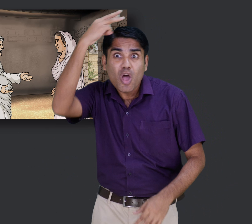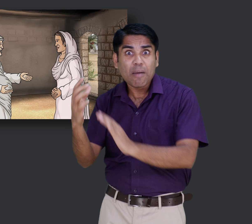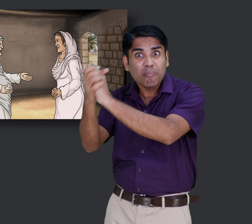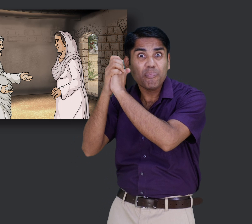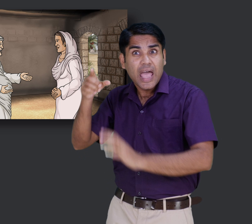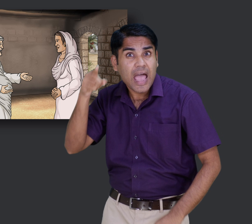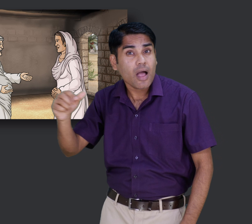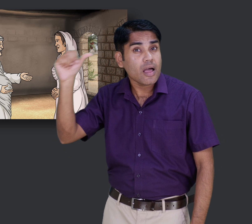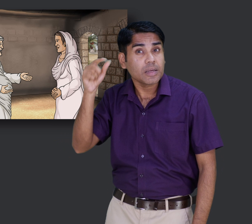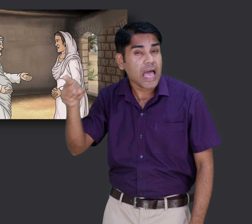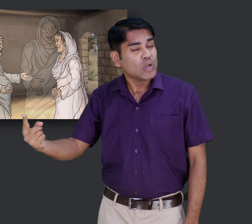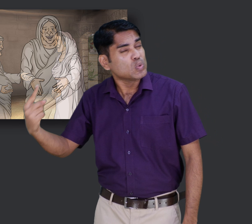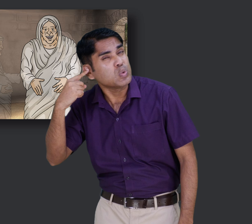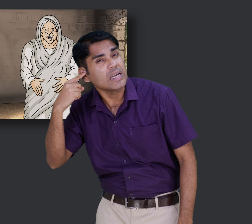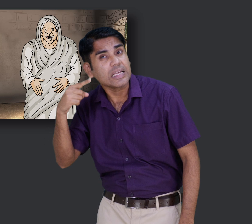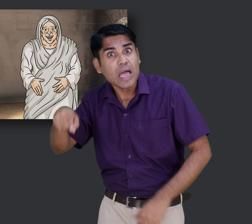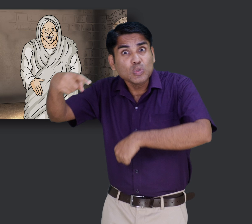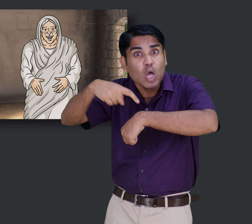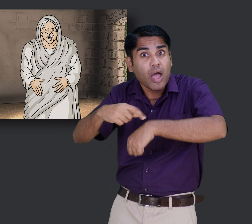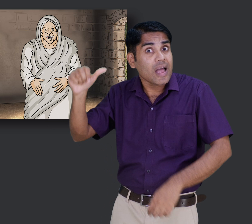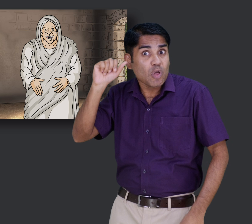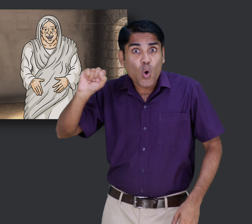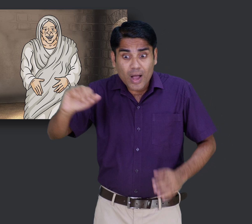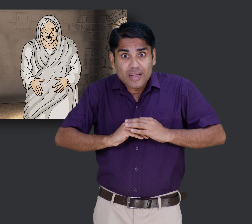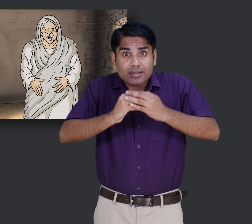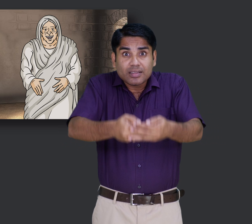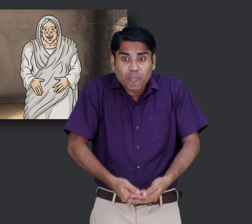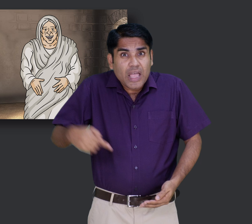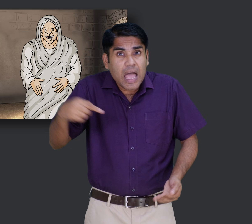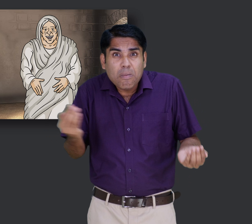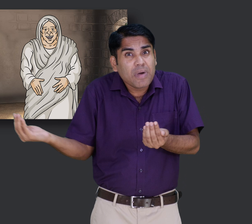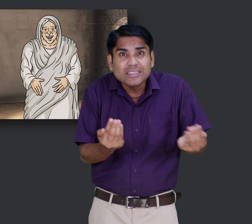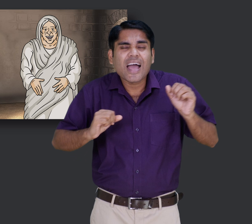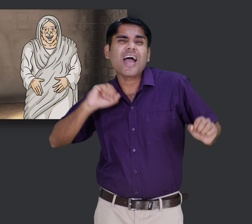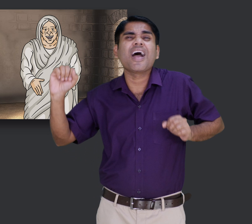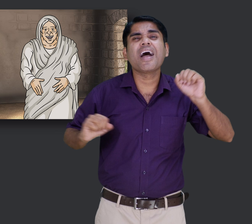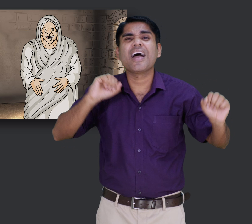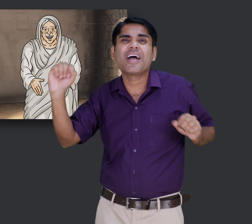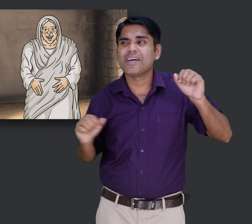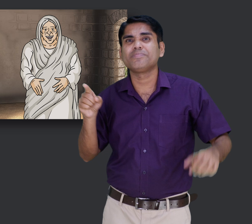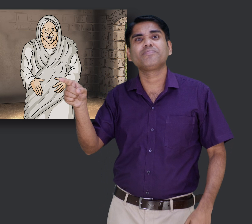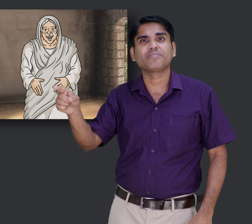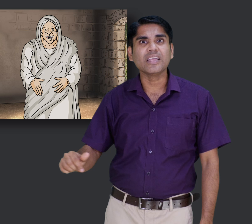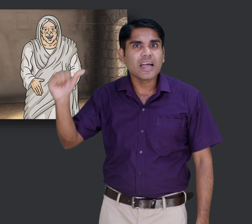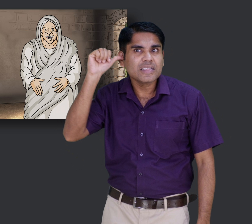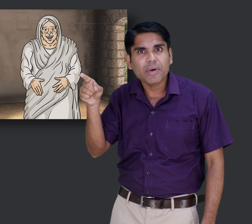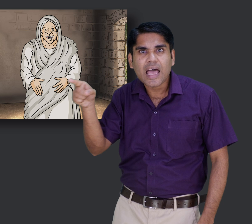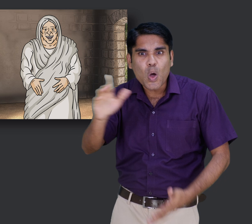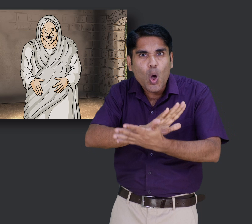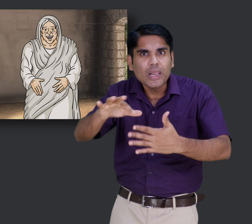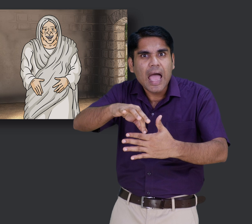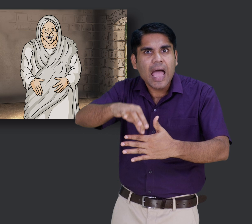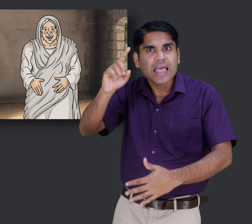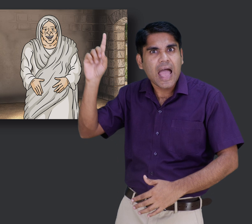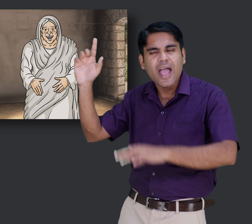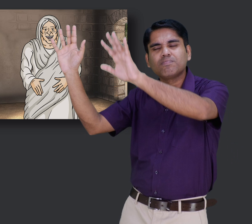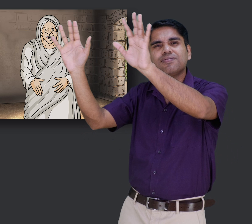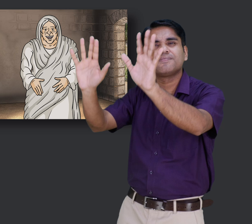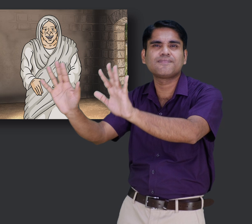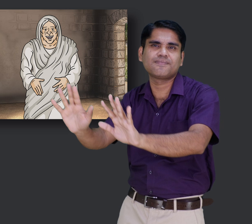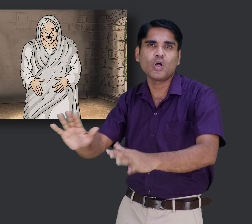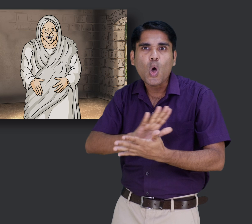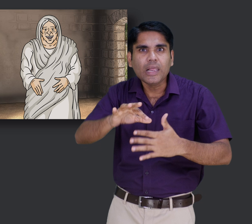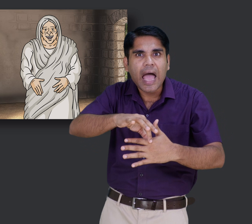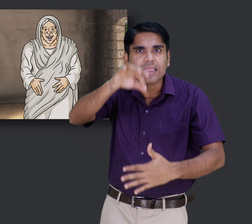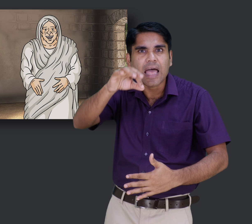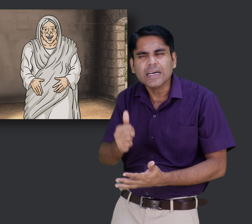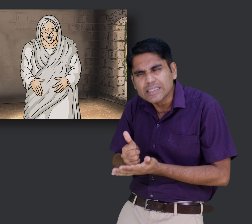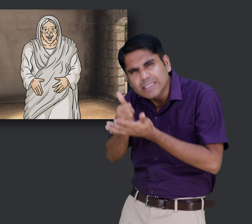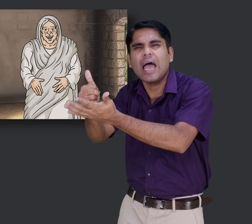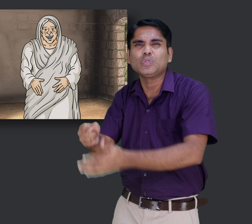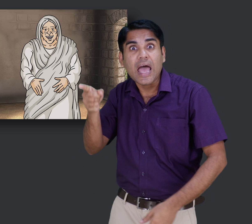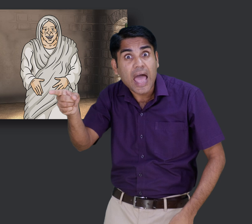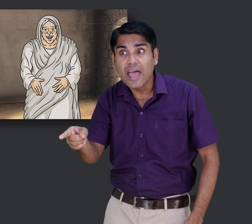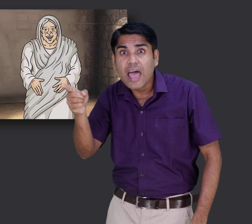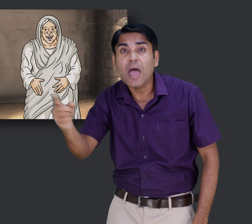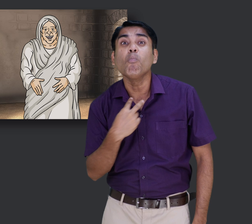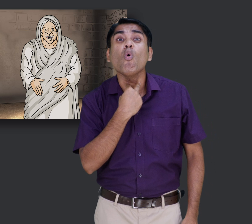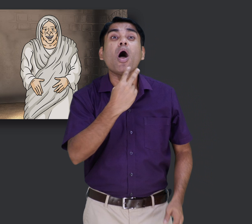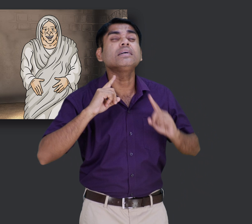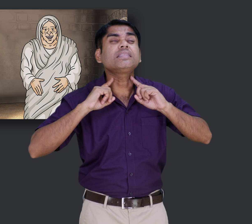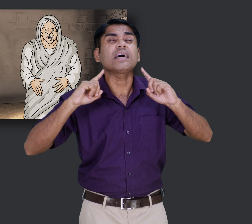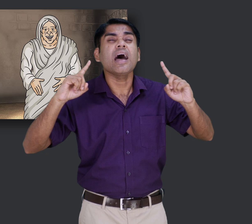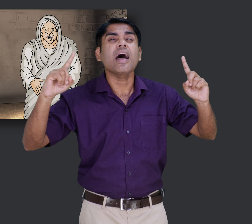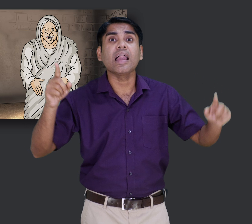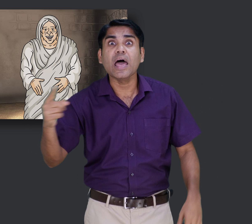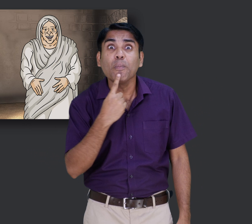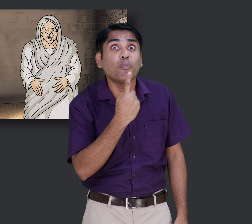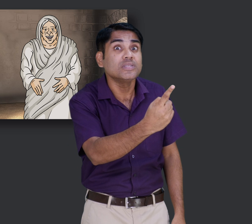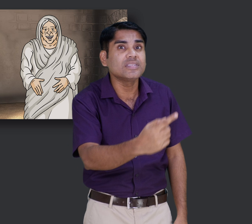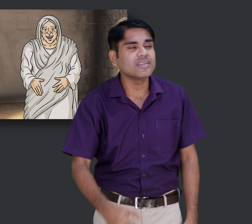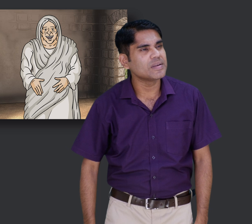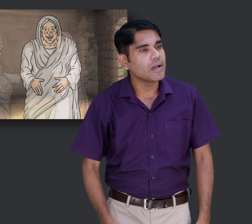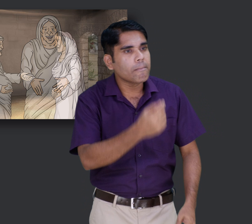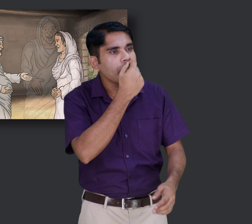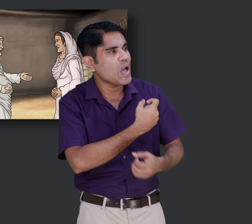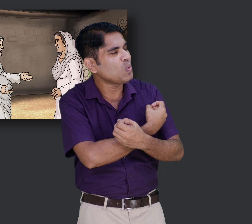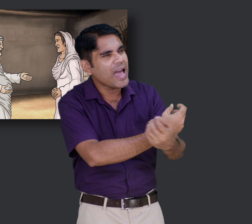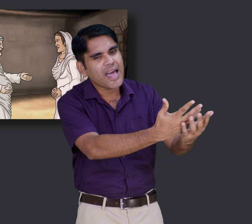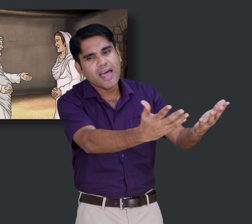When Elizabeth heard Mary’s greeting, the baby leaped in her womb, and Elizabeth was filled with the Holy Spirit.